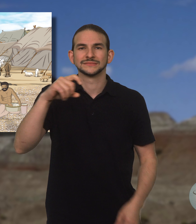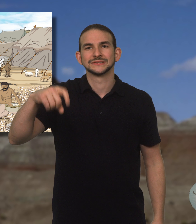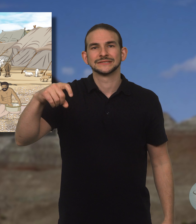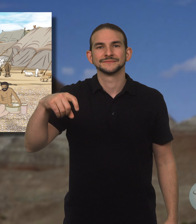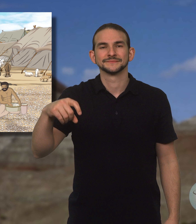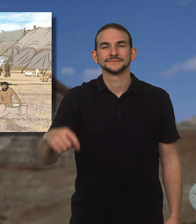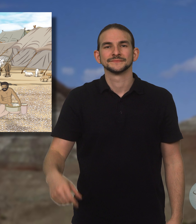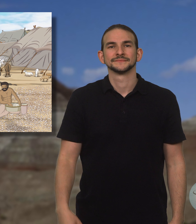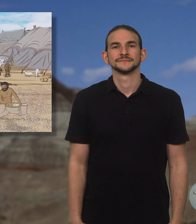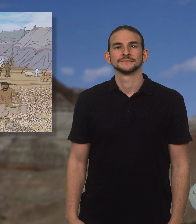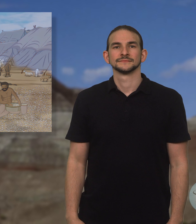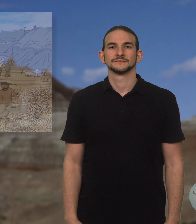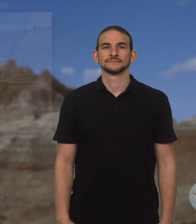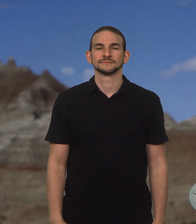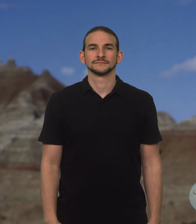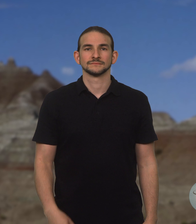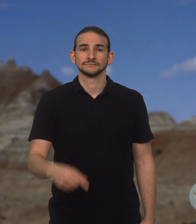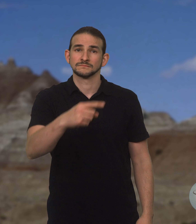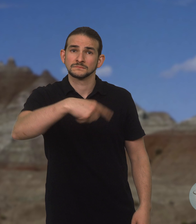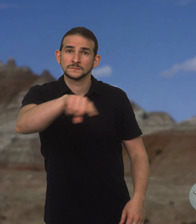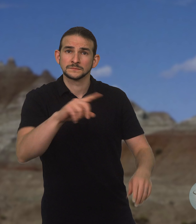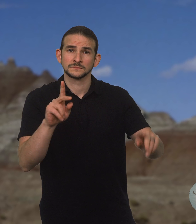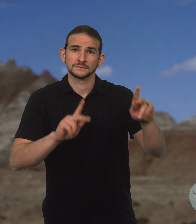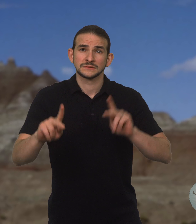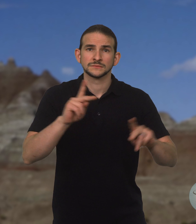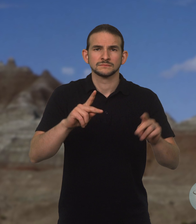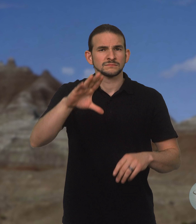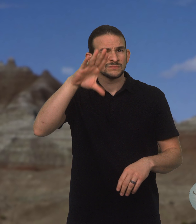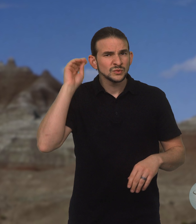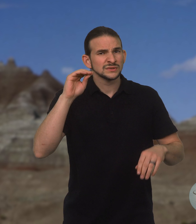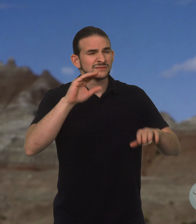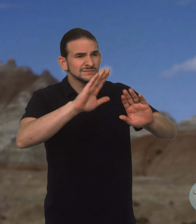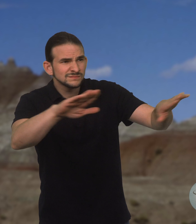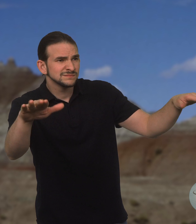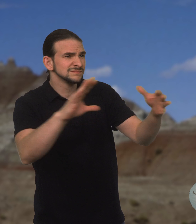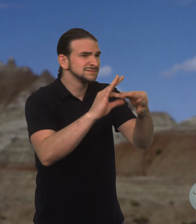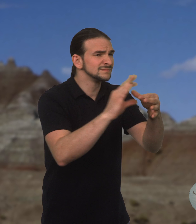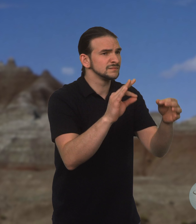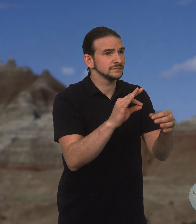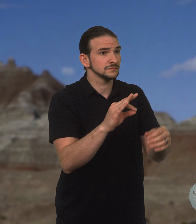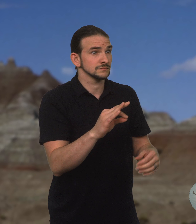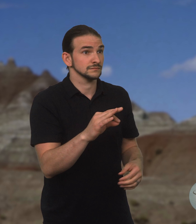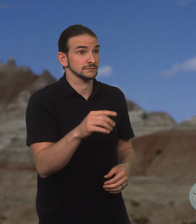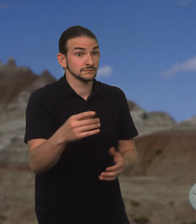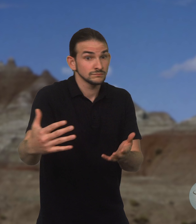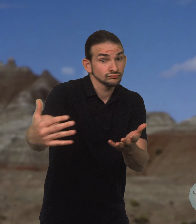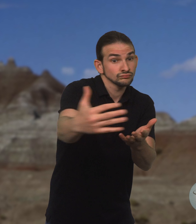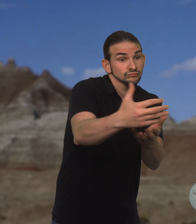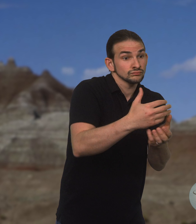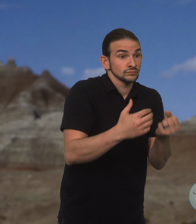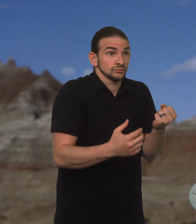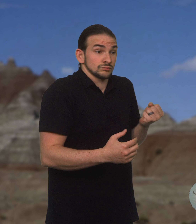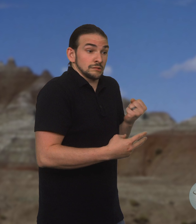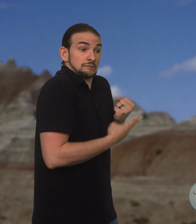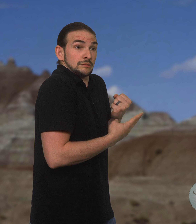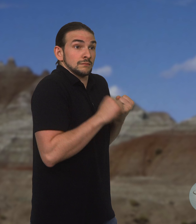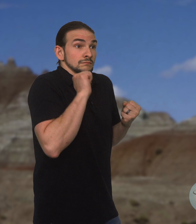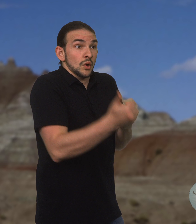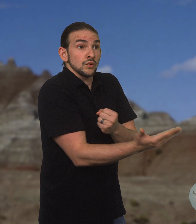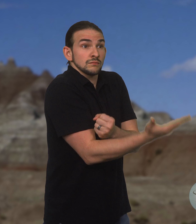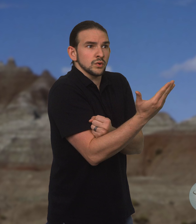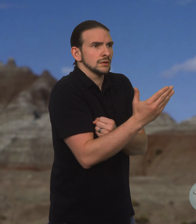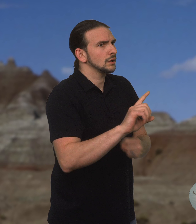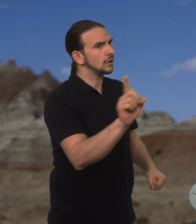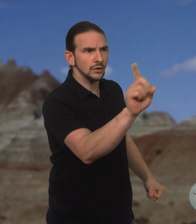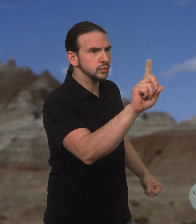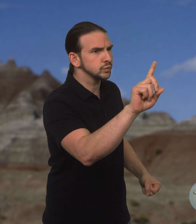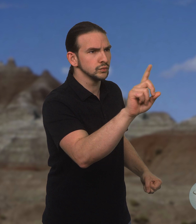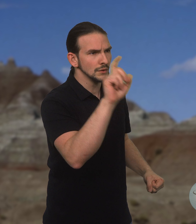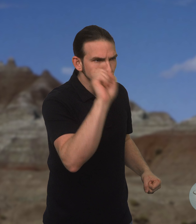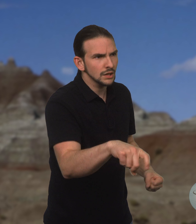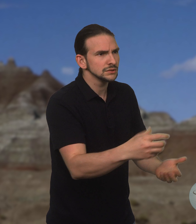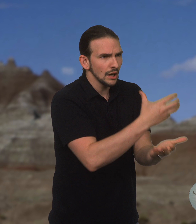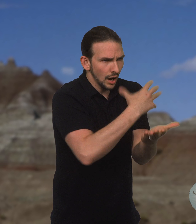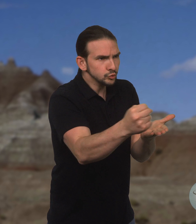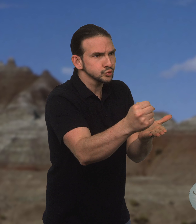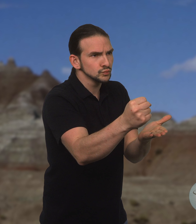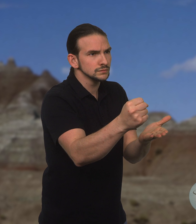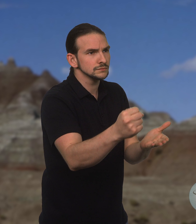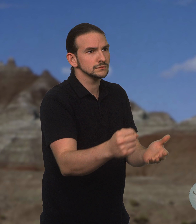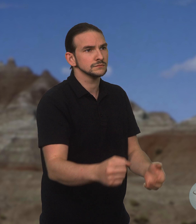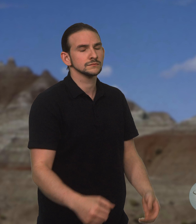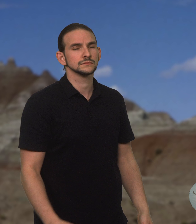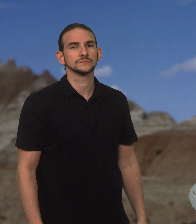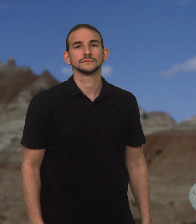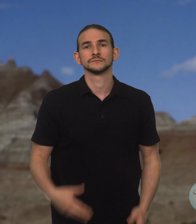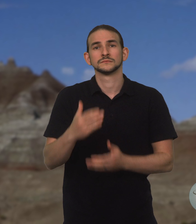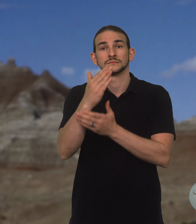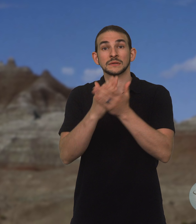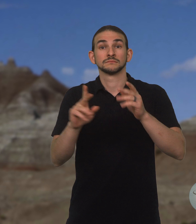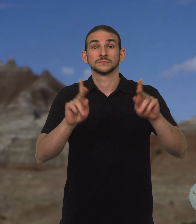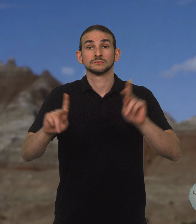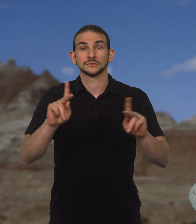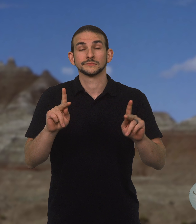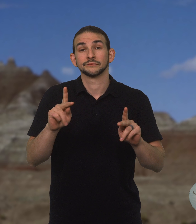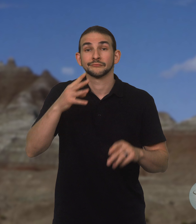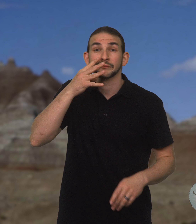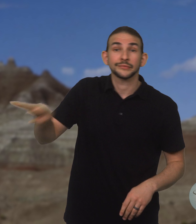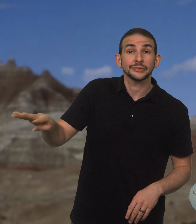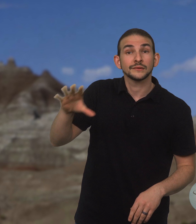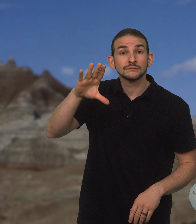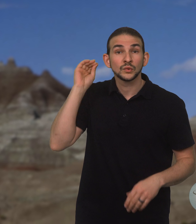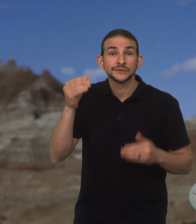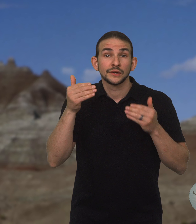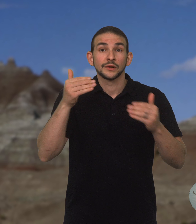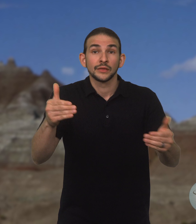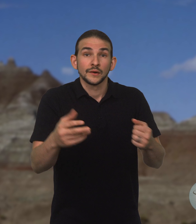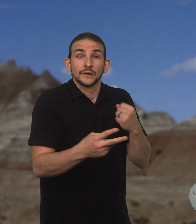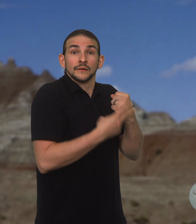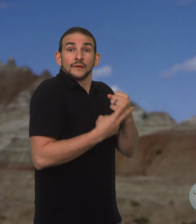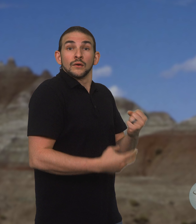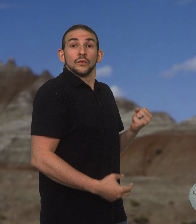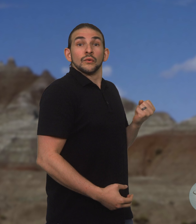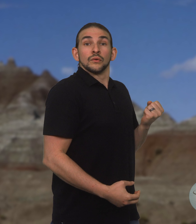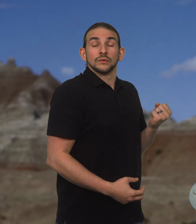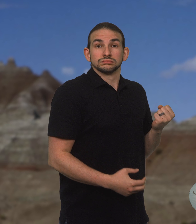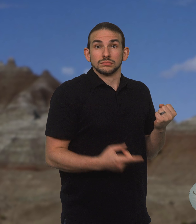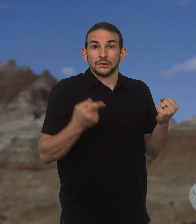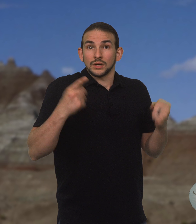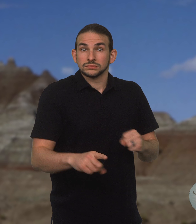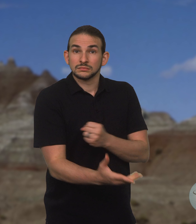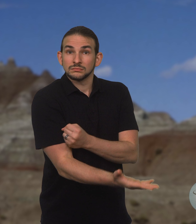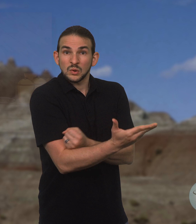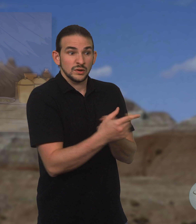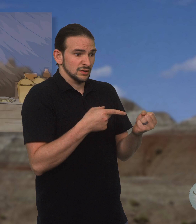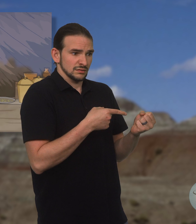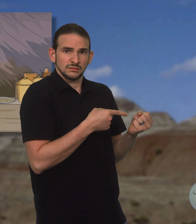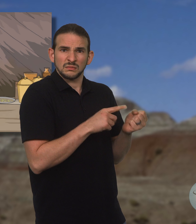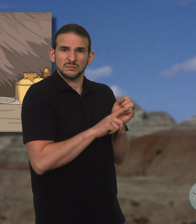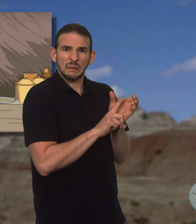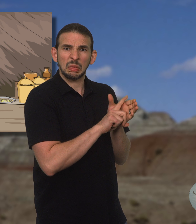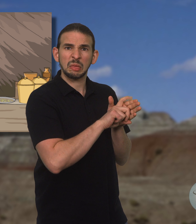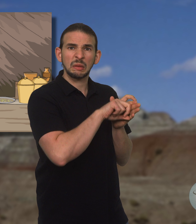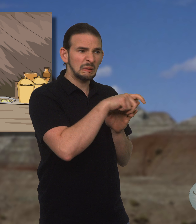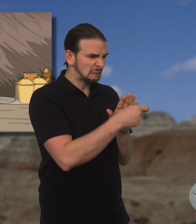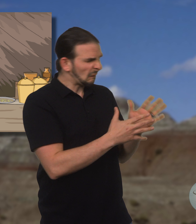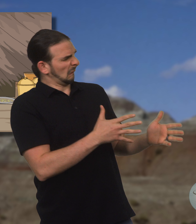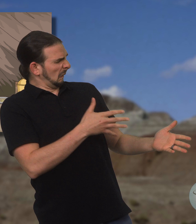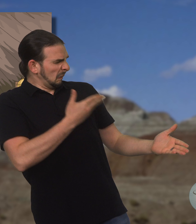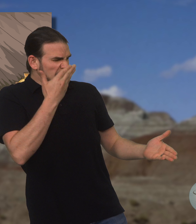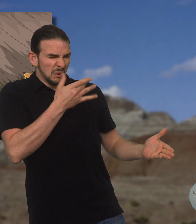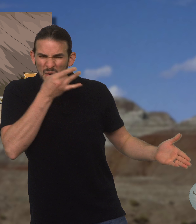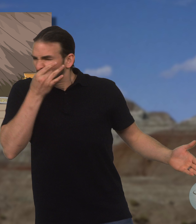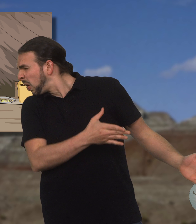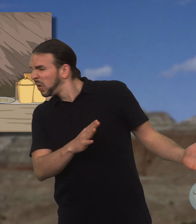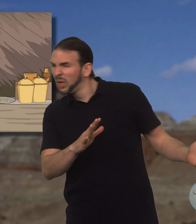Then Moses said to them, “No one may keep any of it until morning.” But they did not listen to Moses;